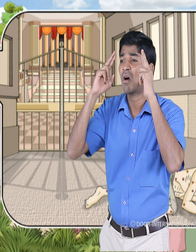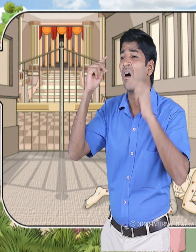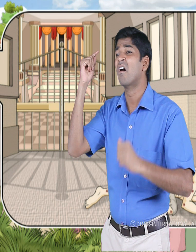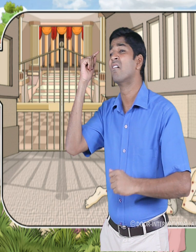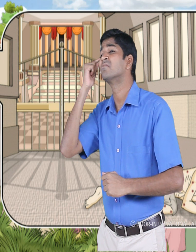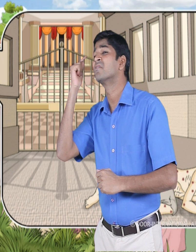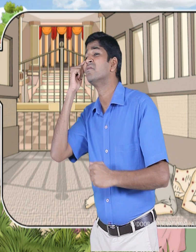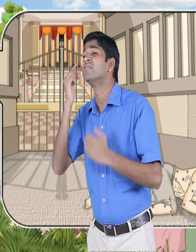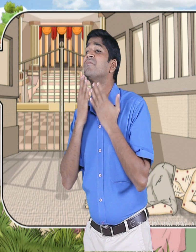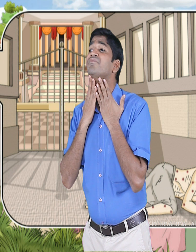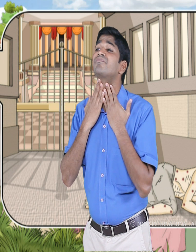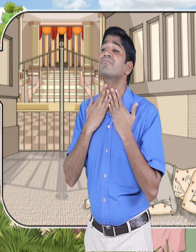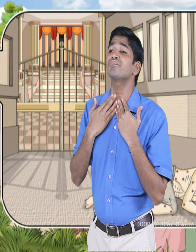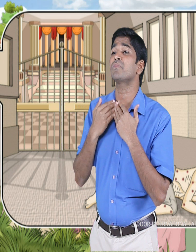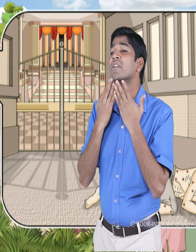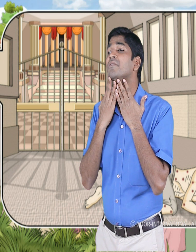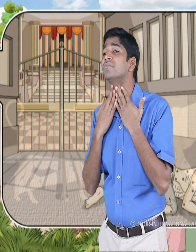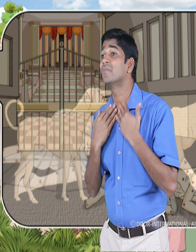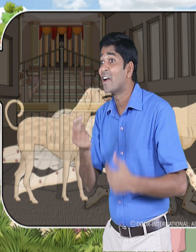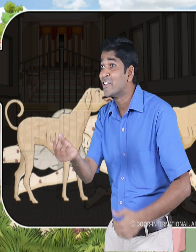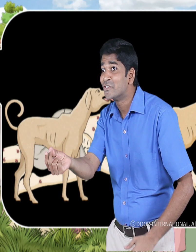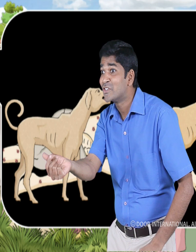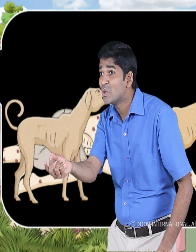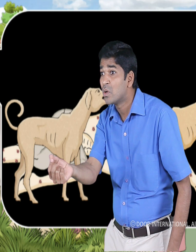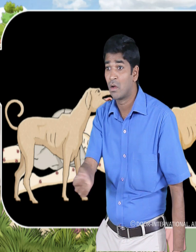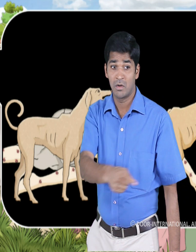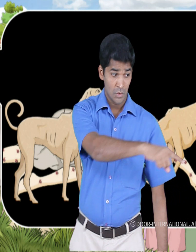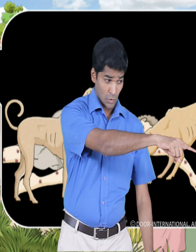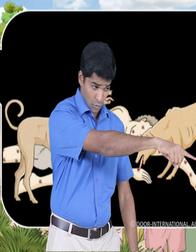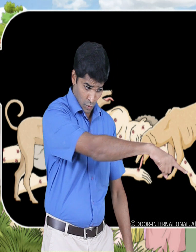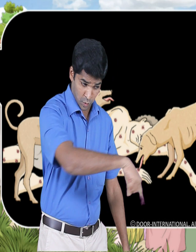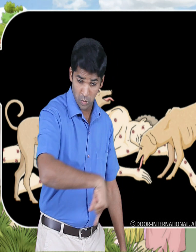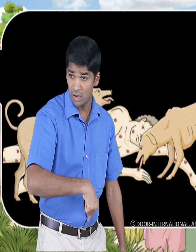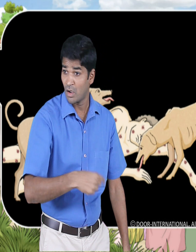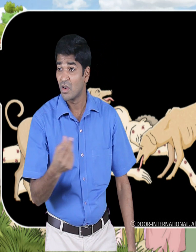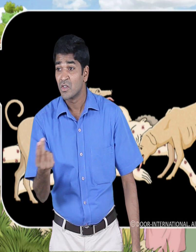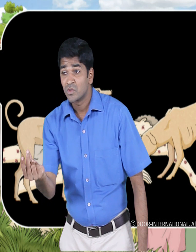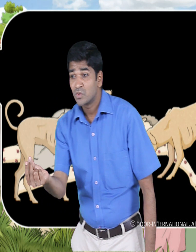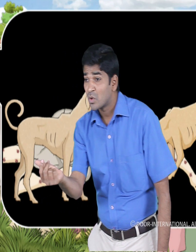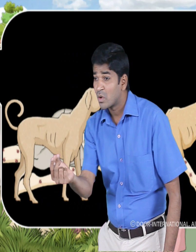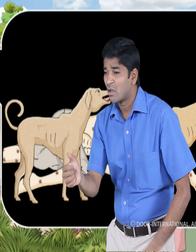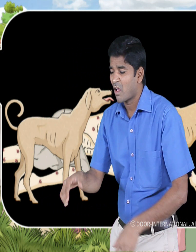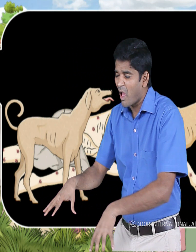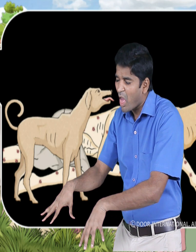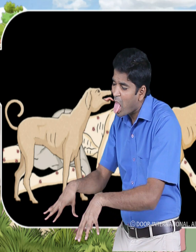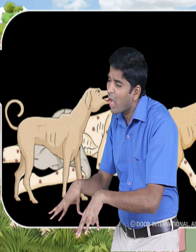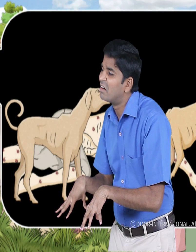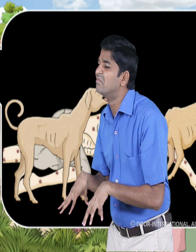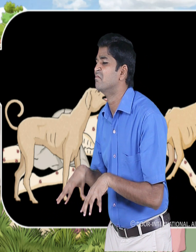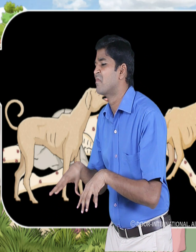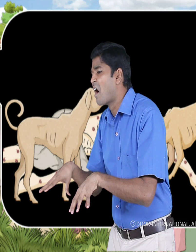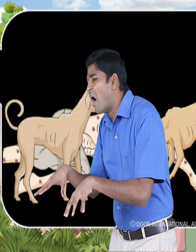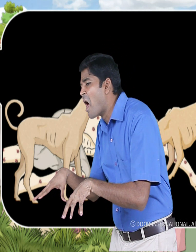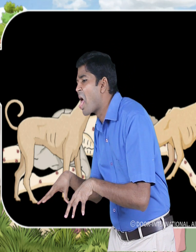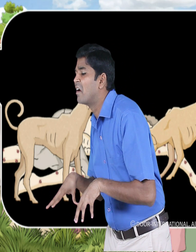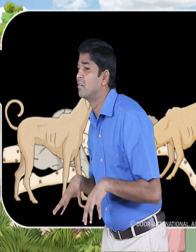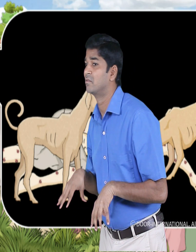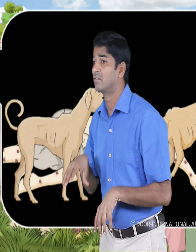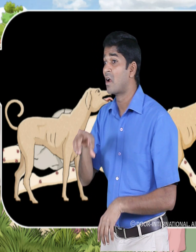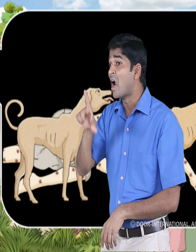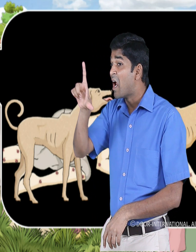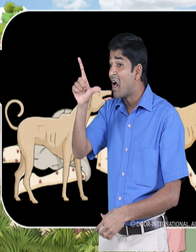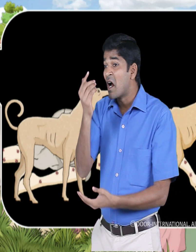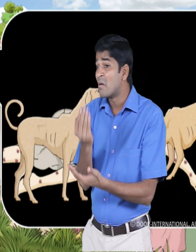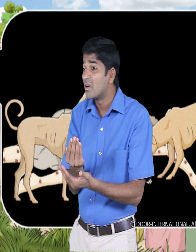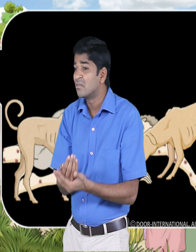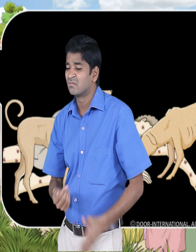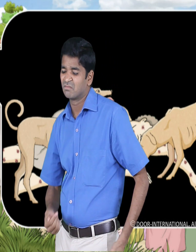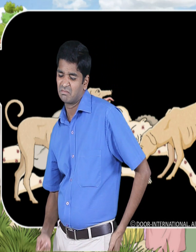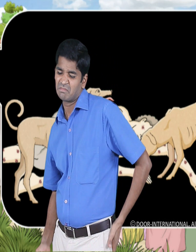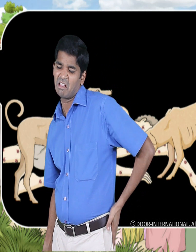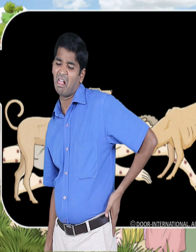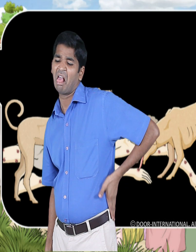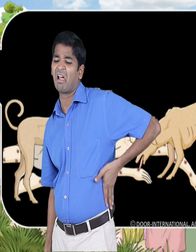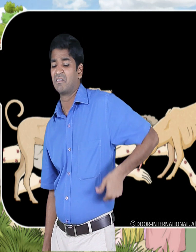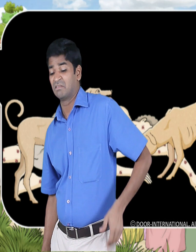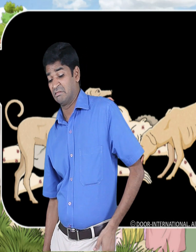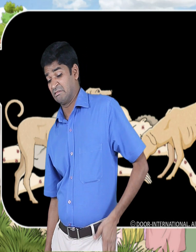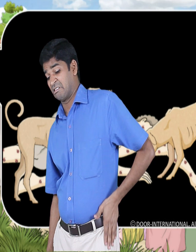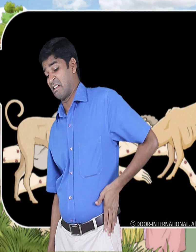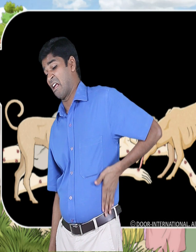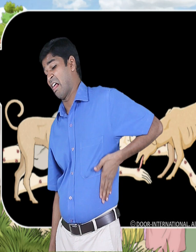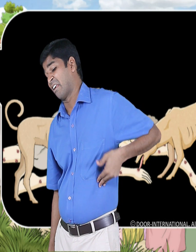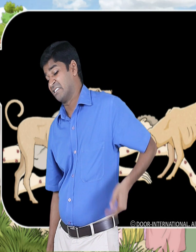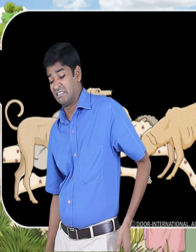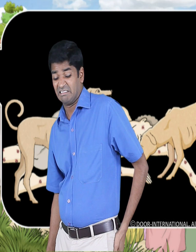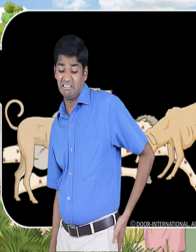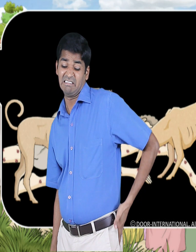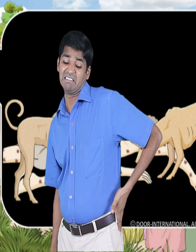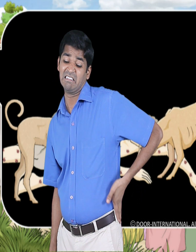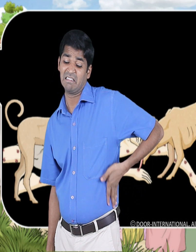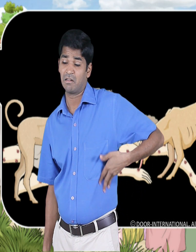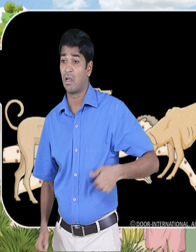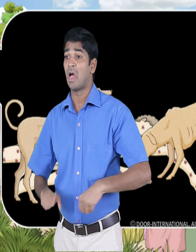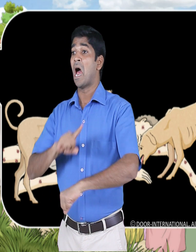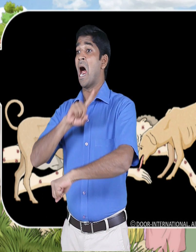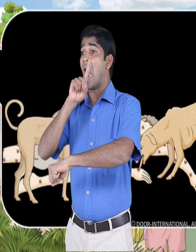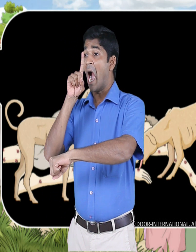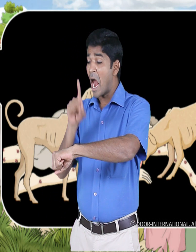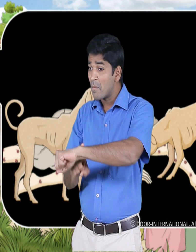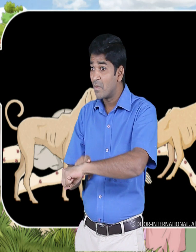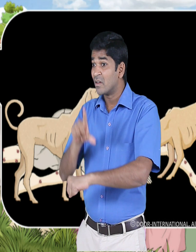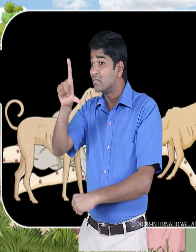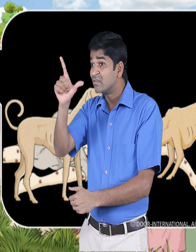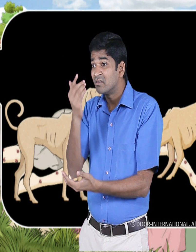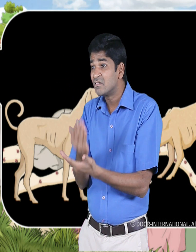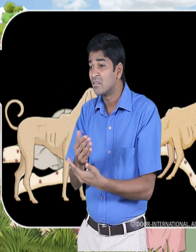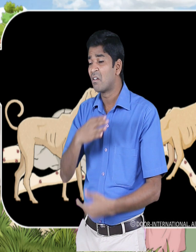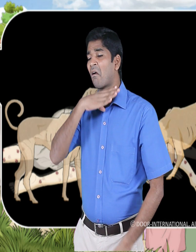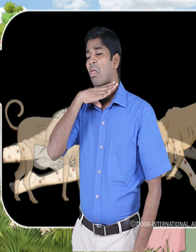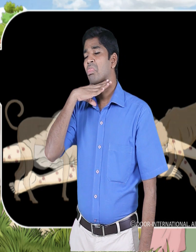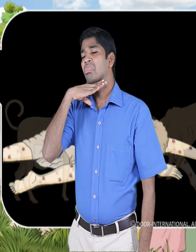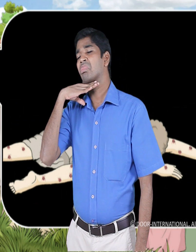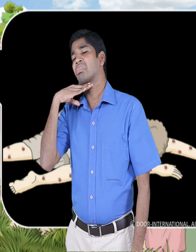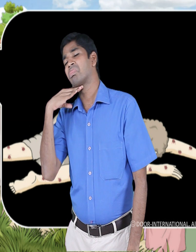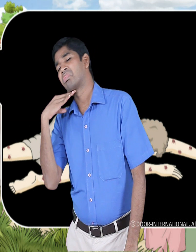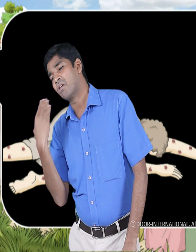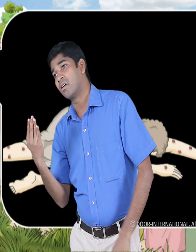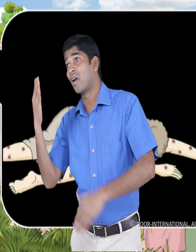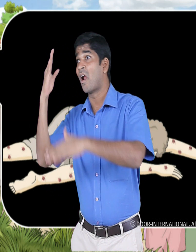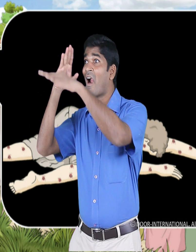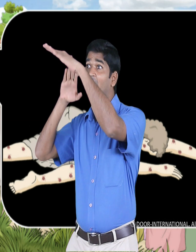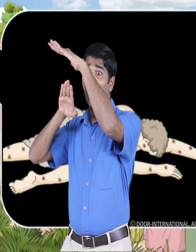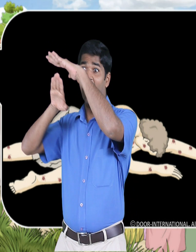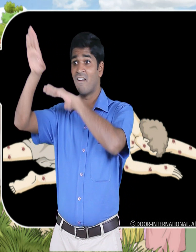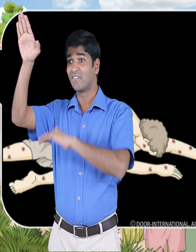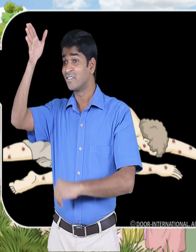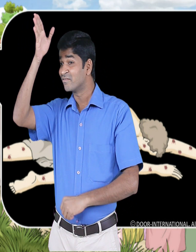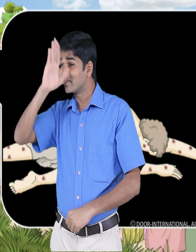Even the dogs came and licked his sores.